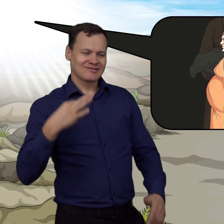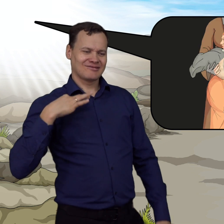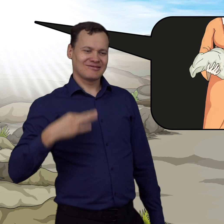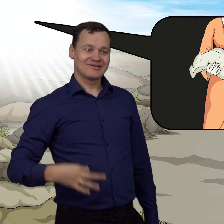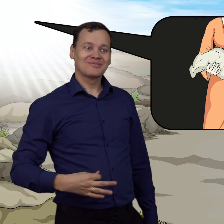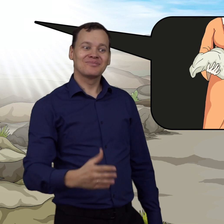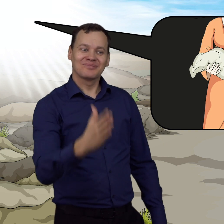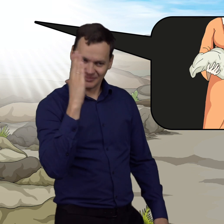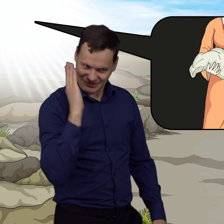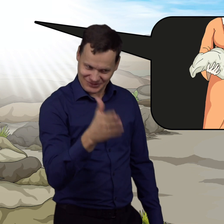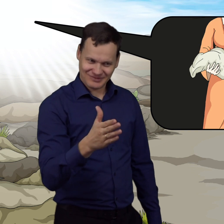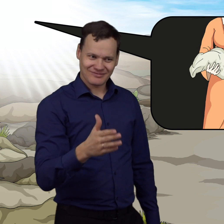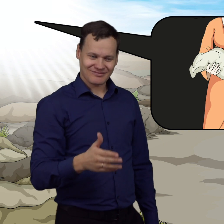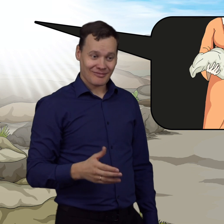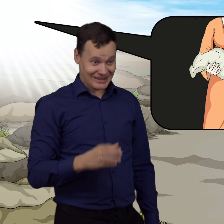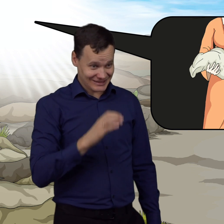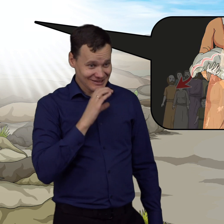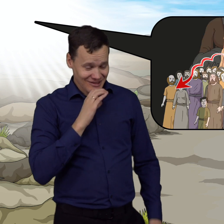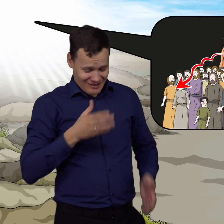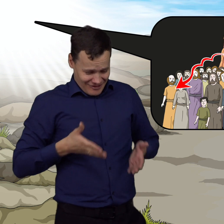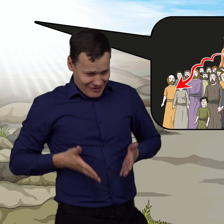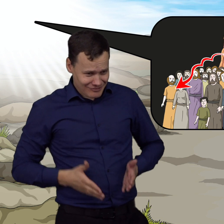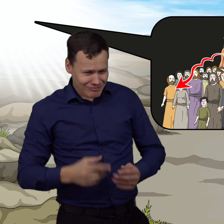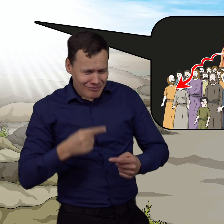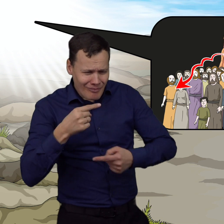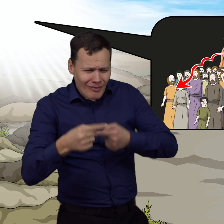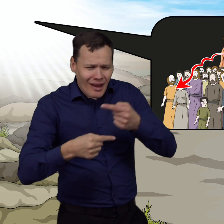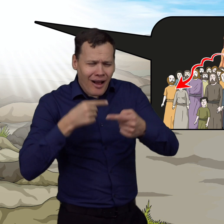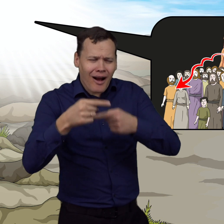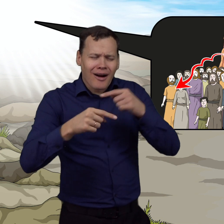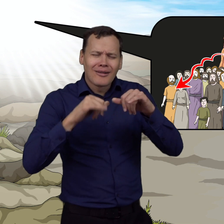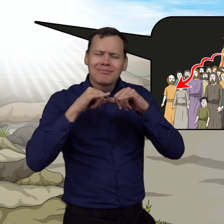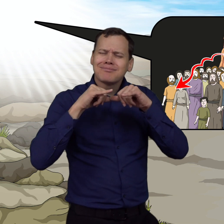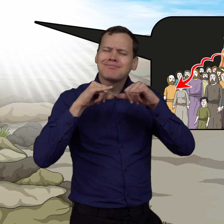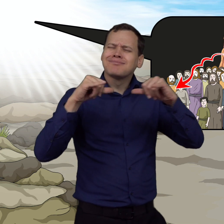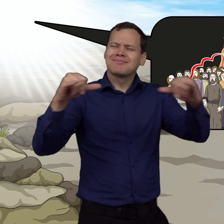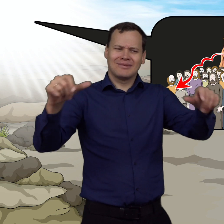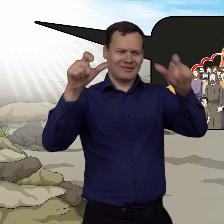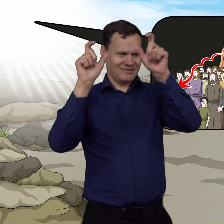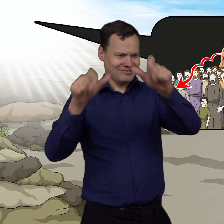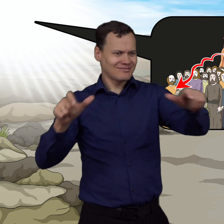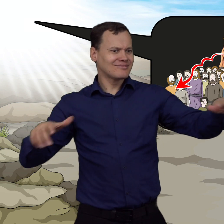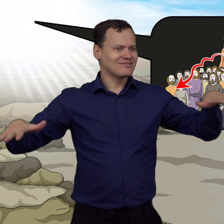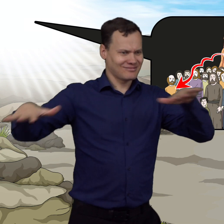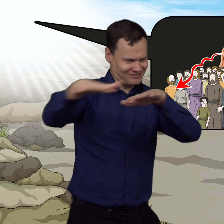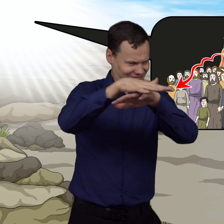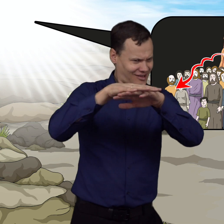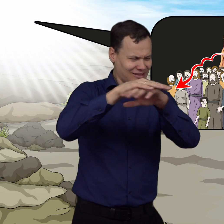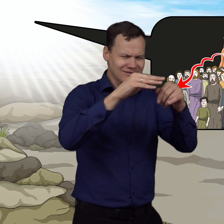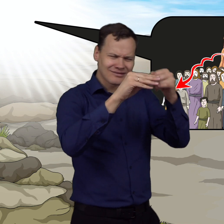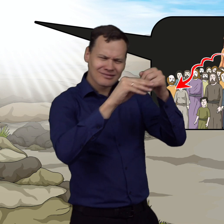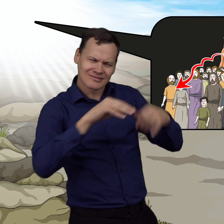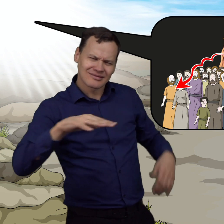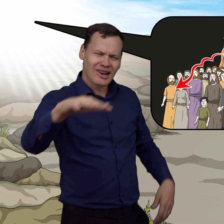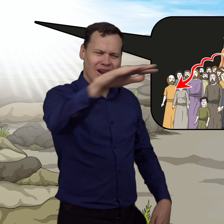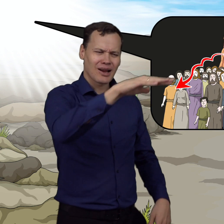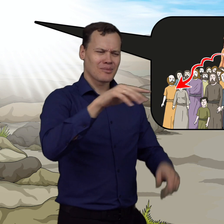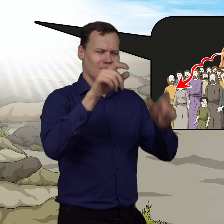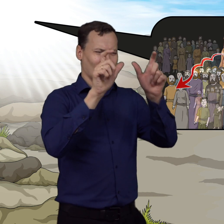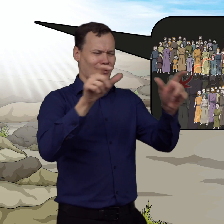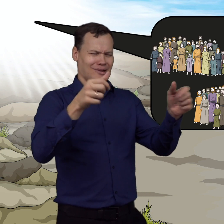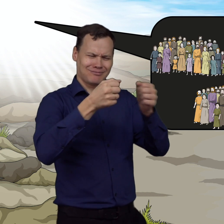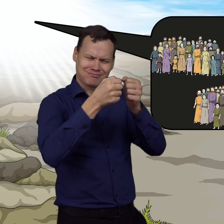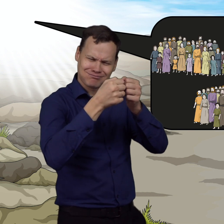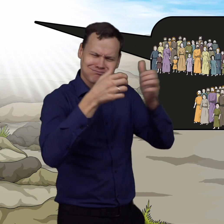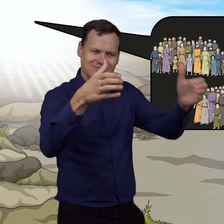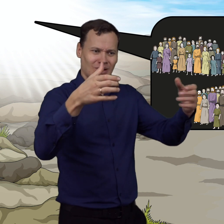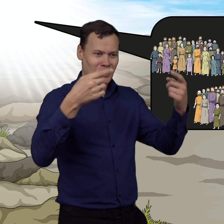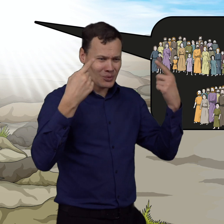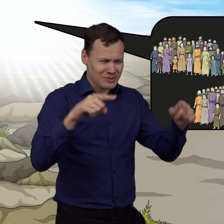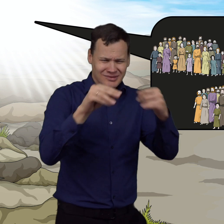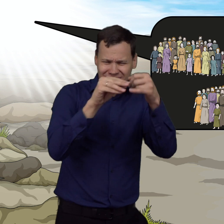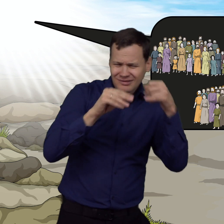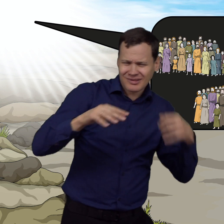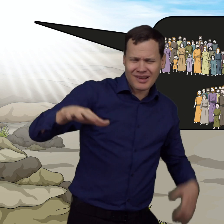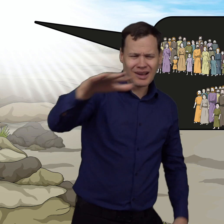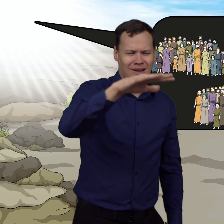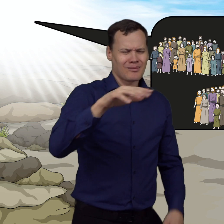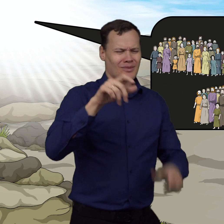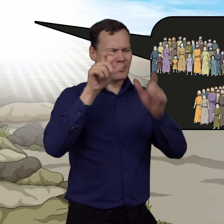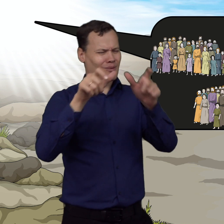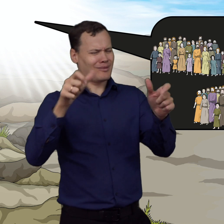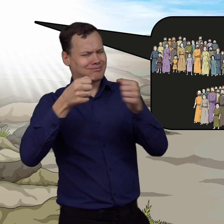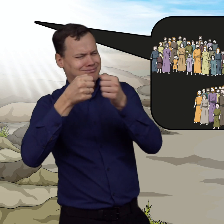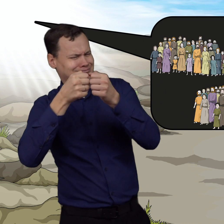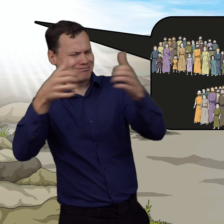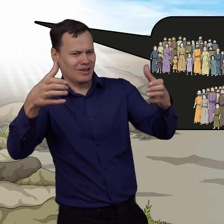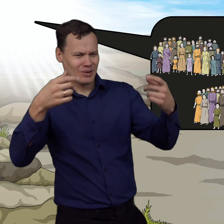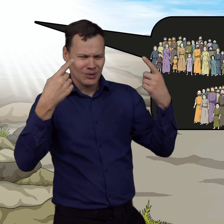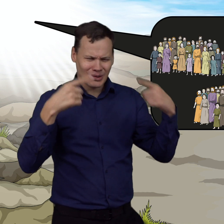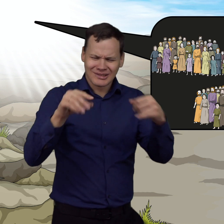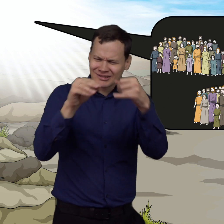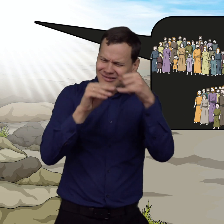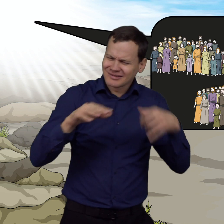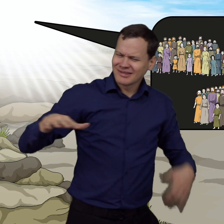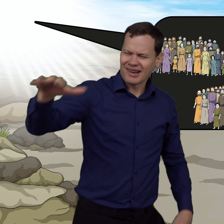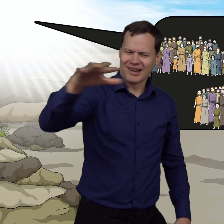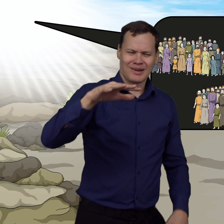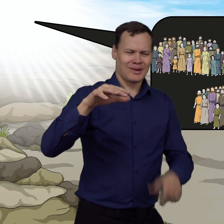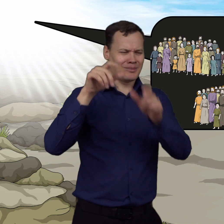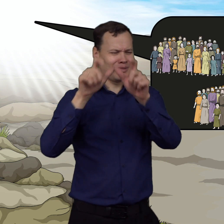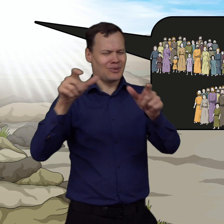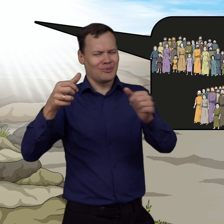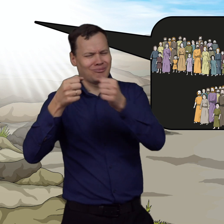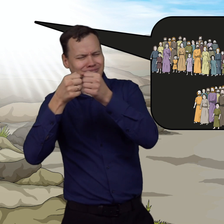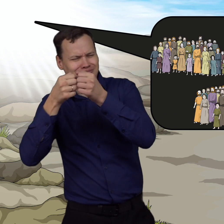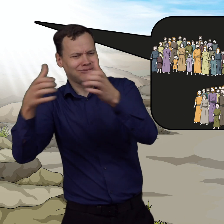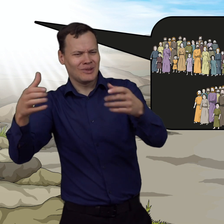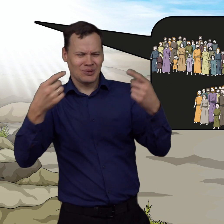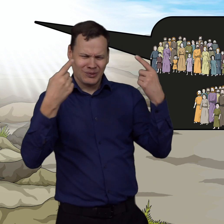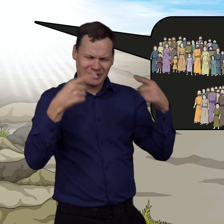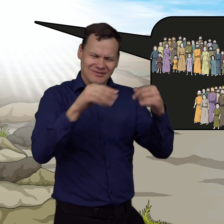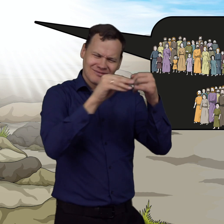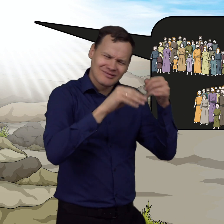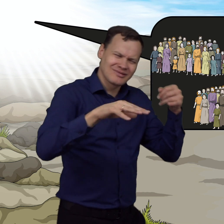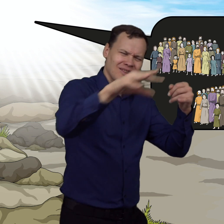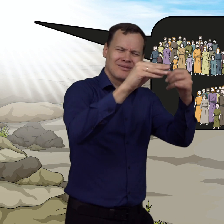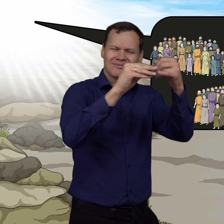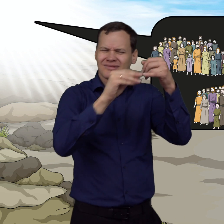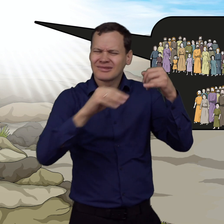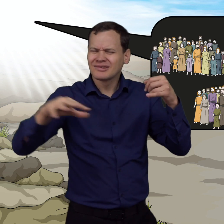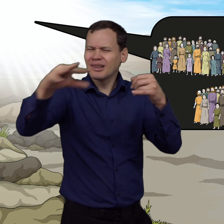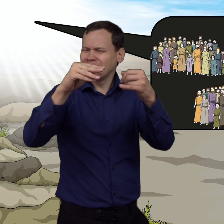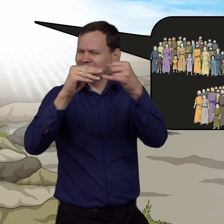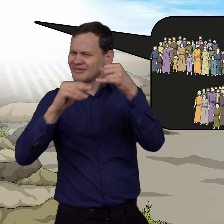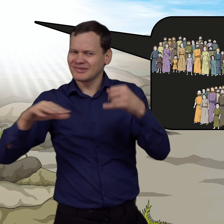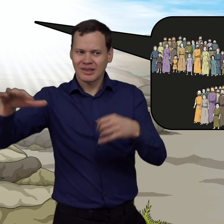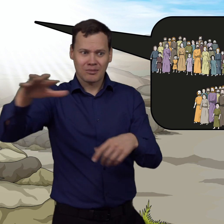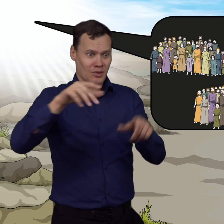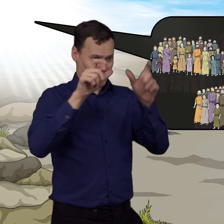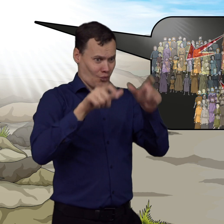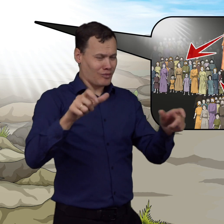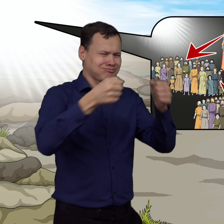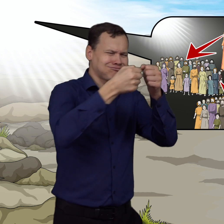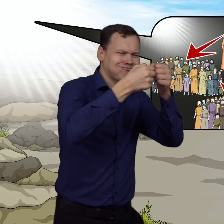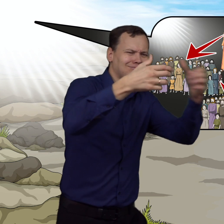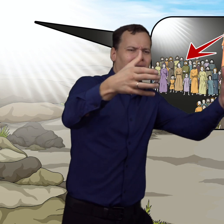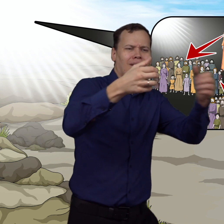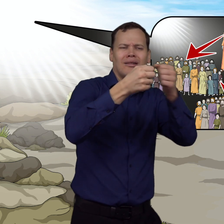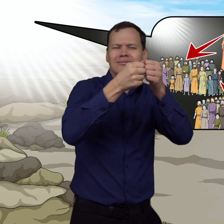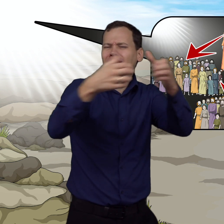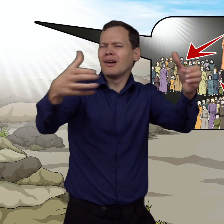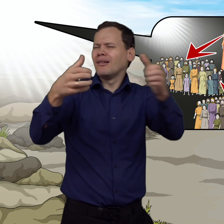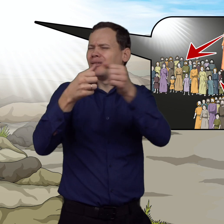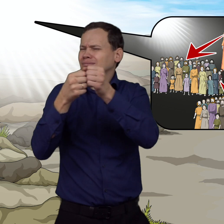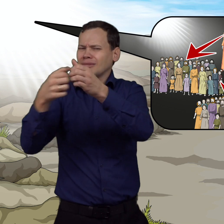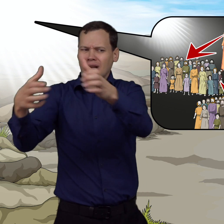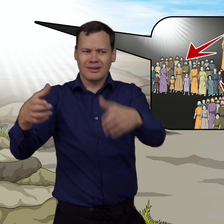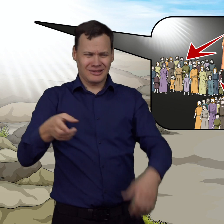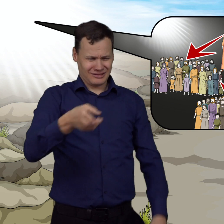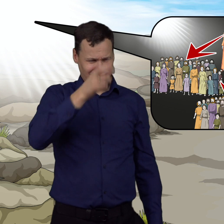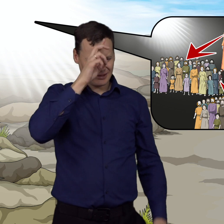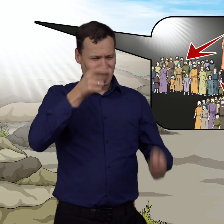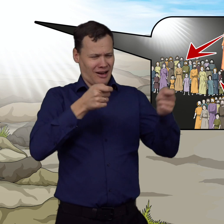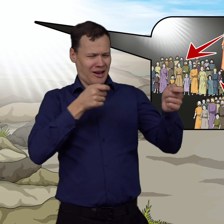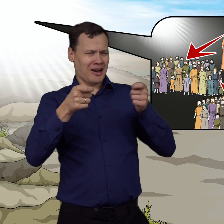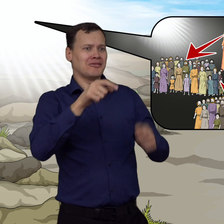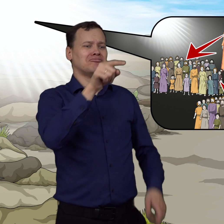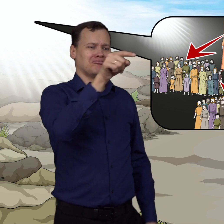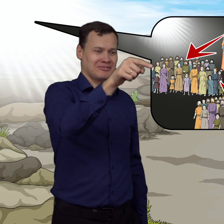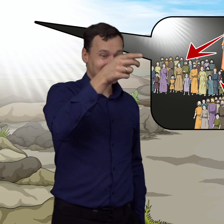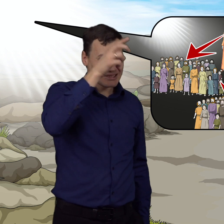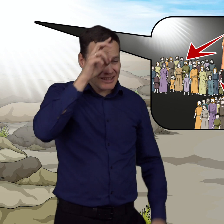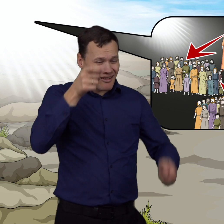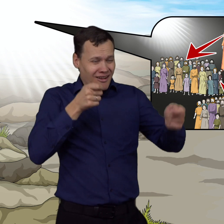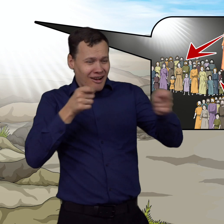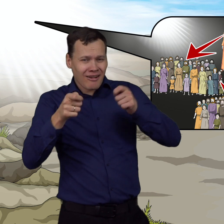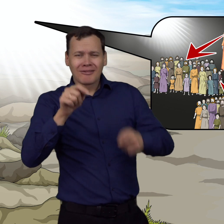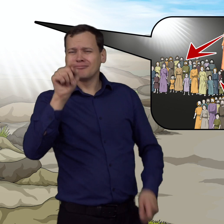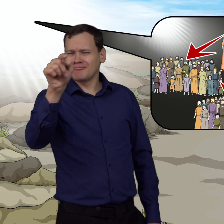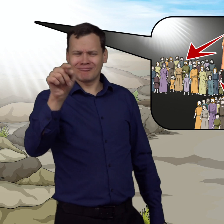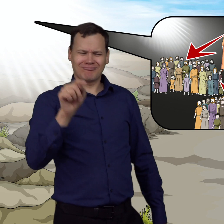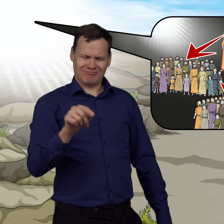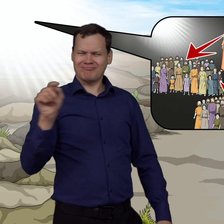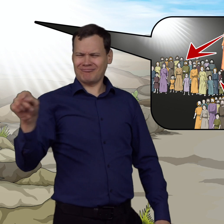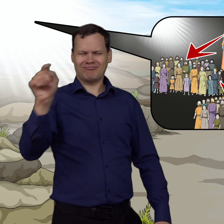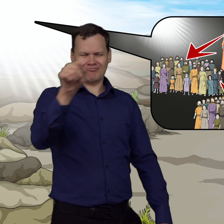I will bless her, and she will be the mother of nations;